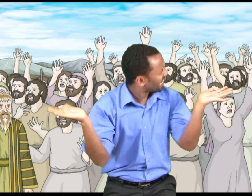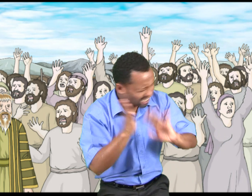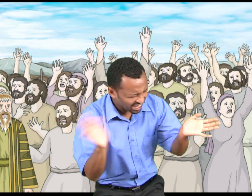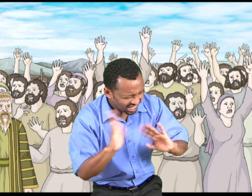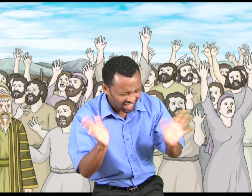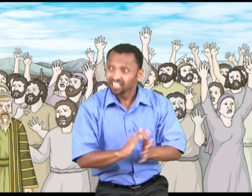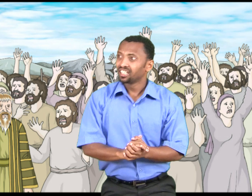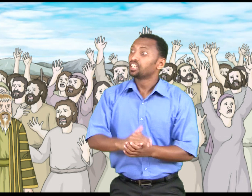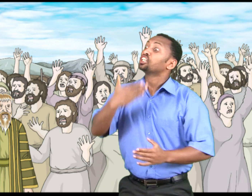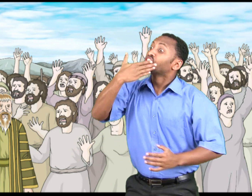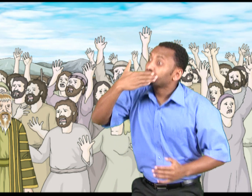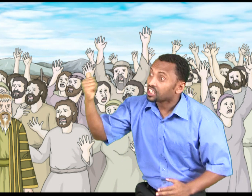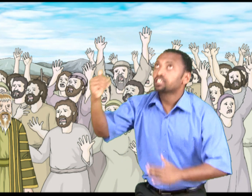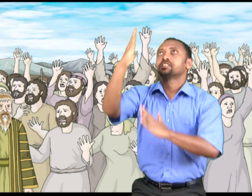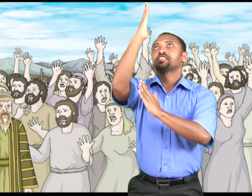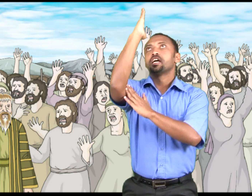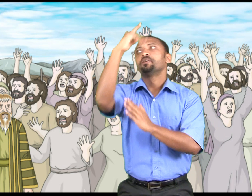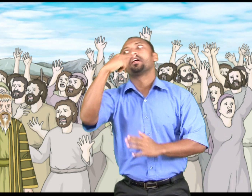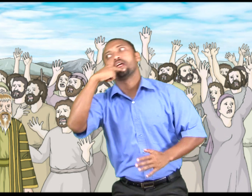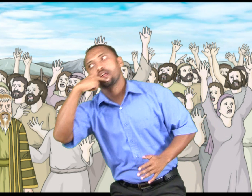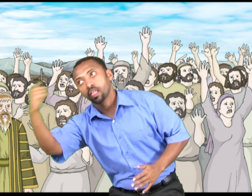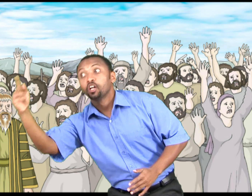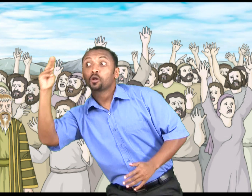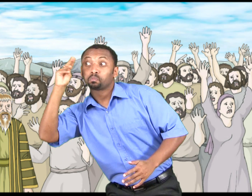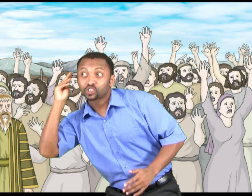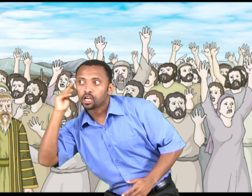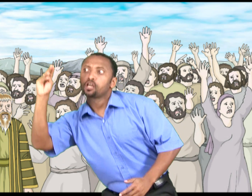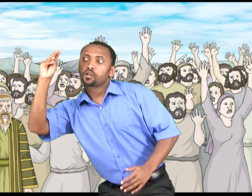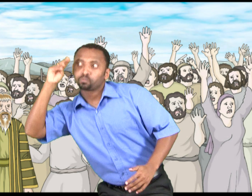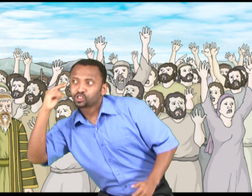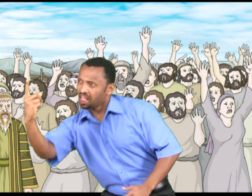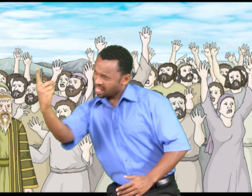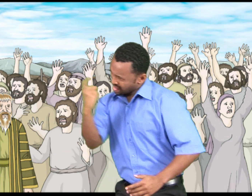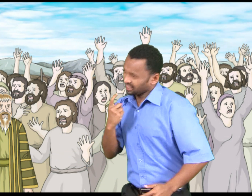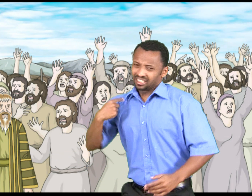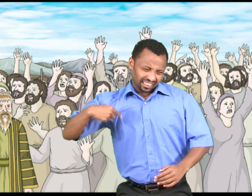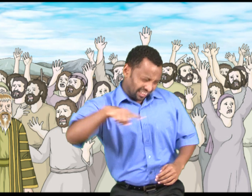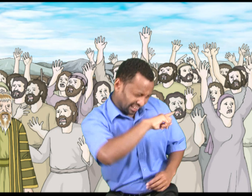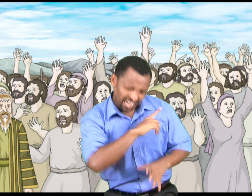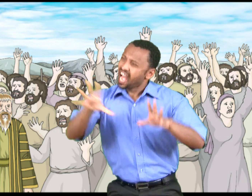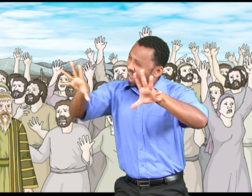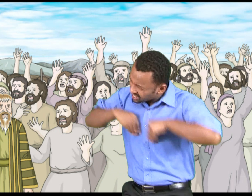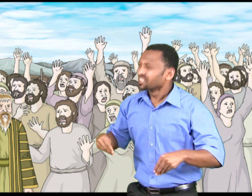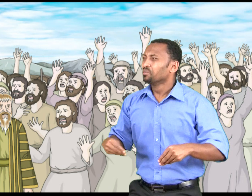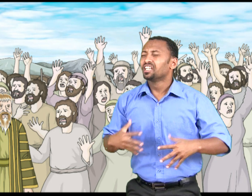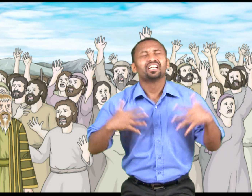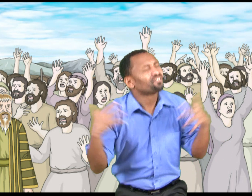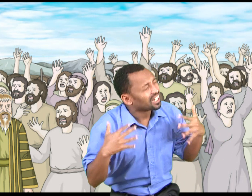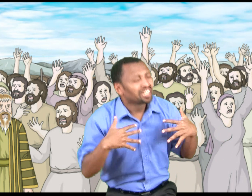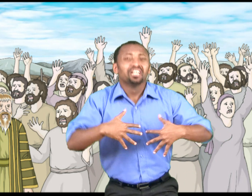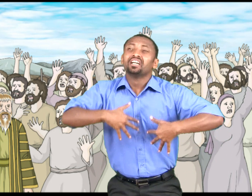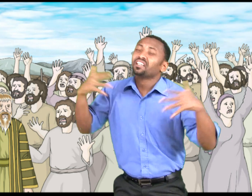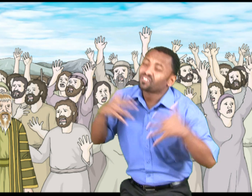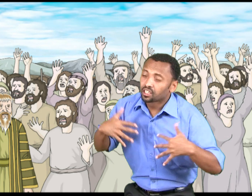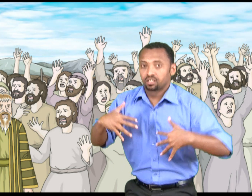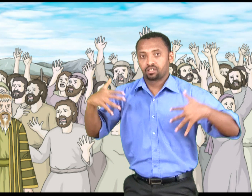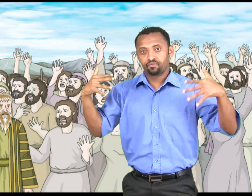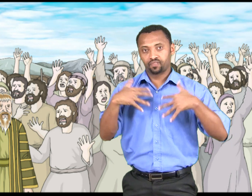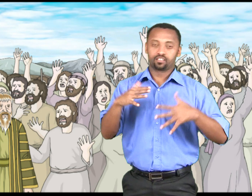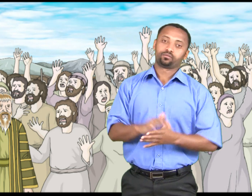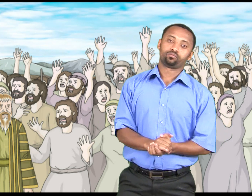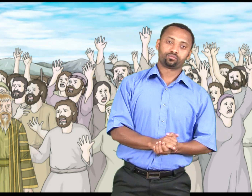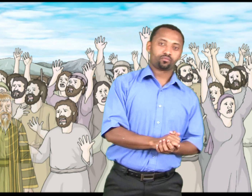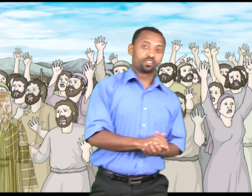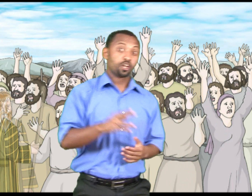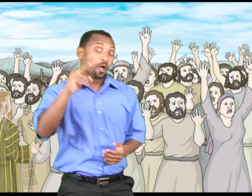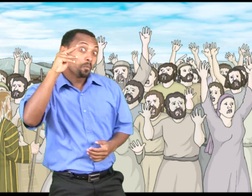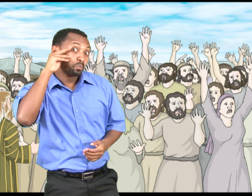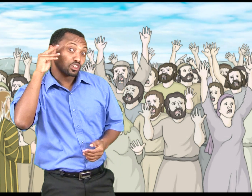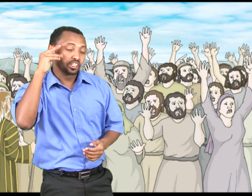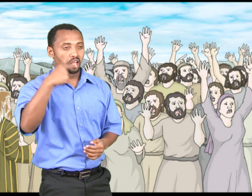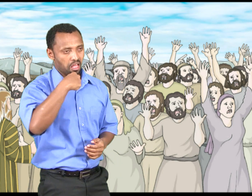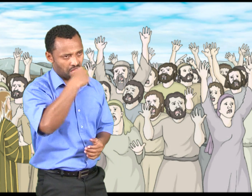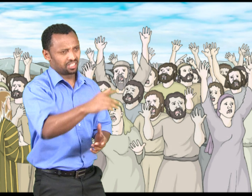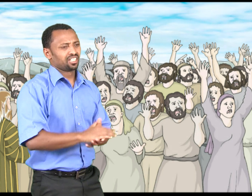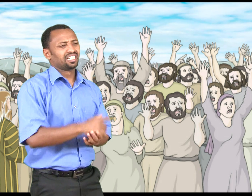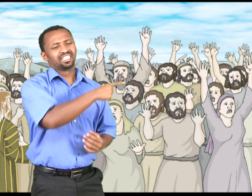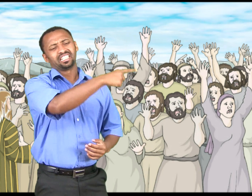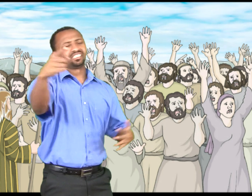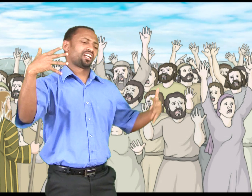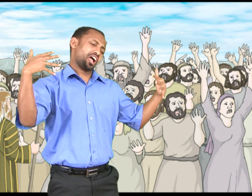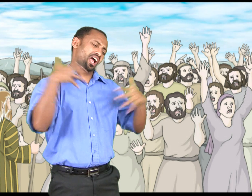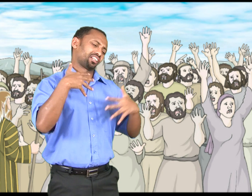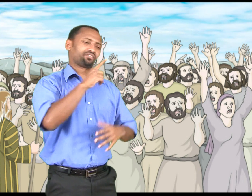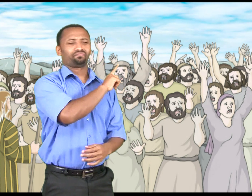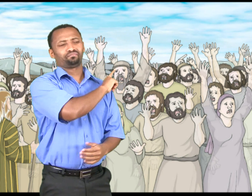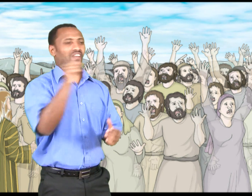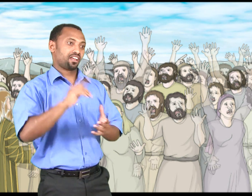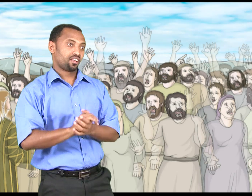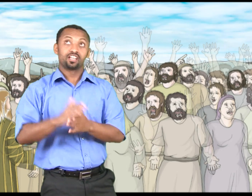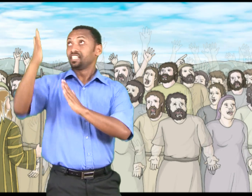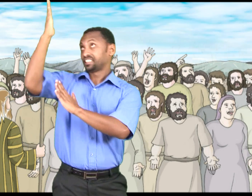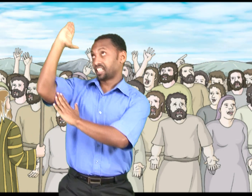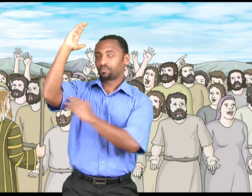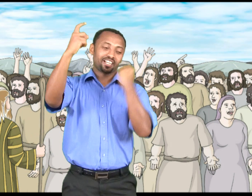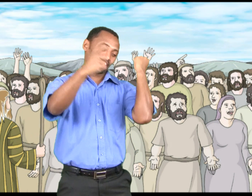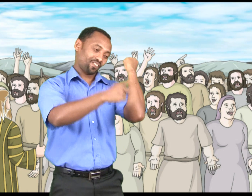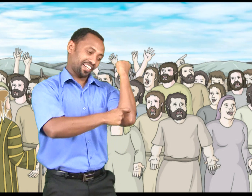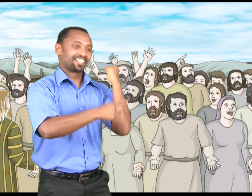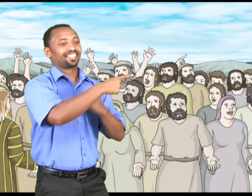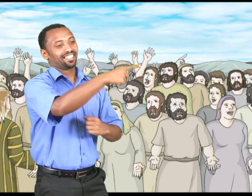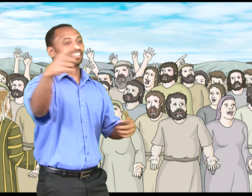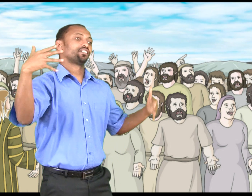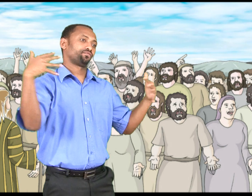“Do not be afraid,” Moses replied.